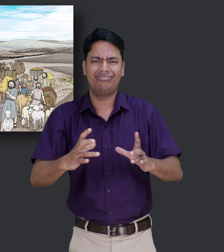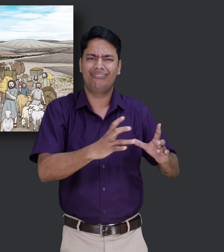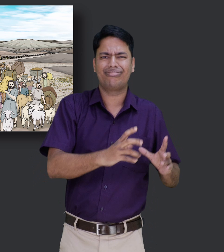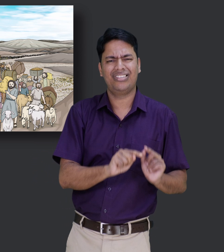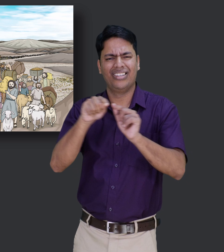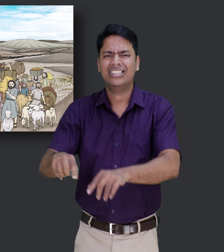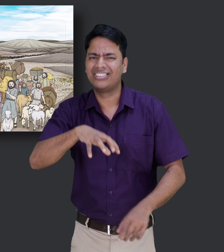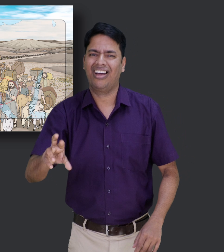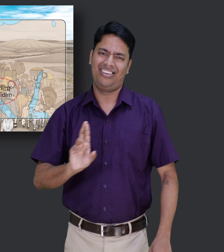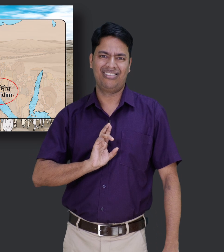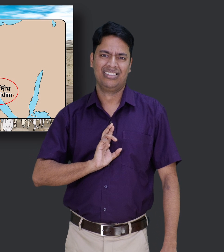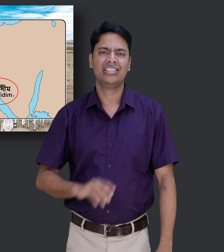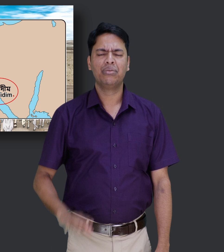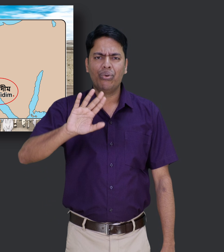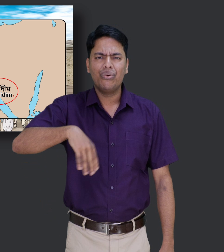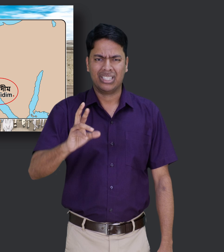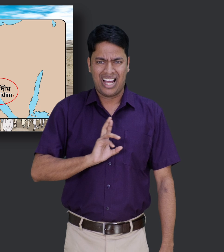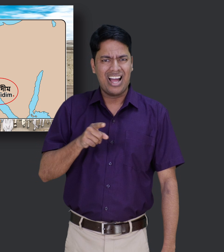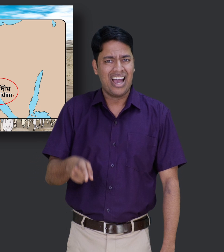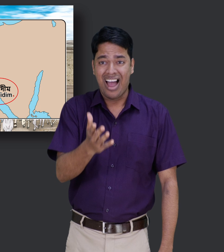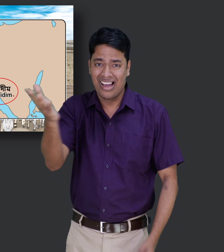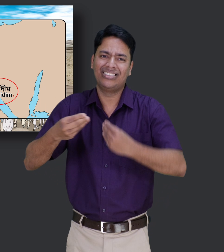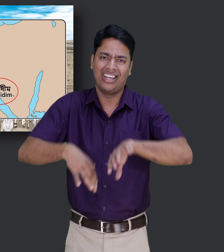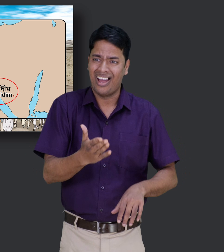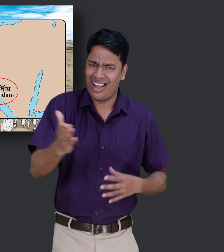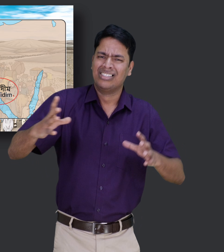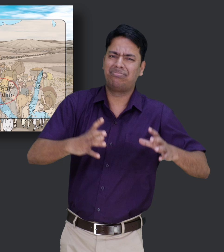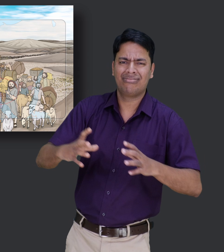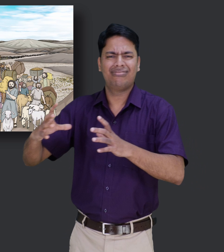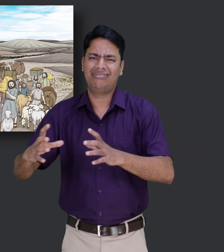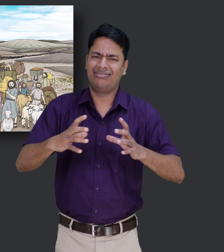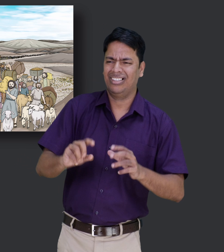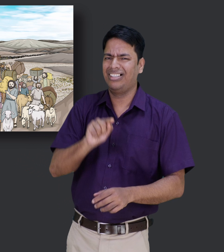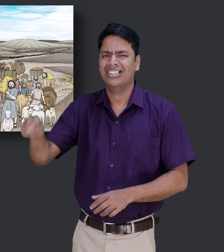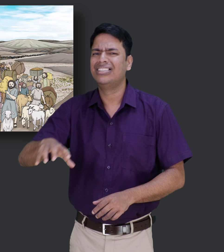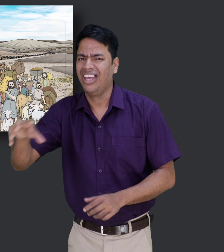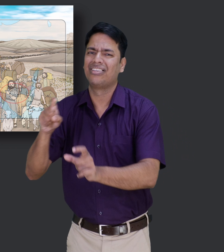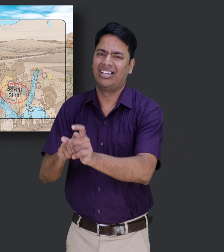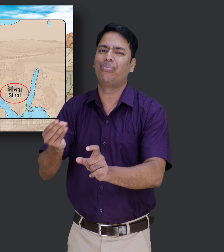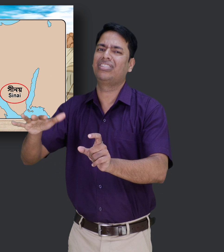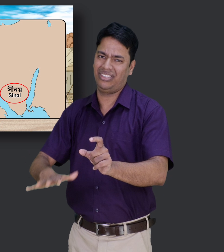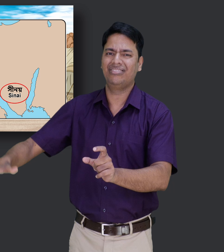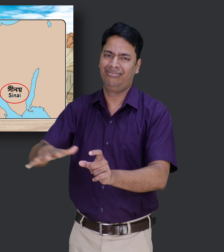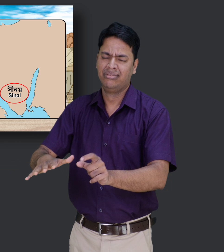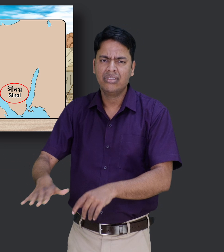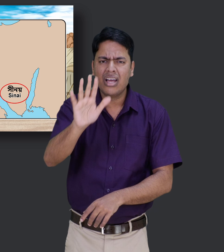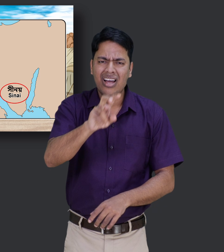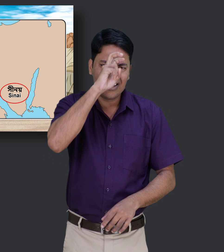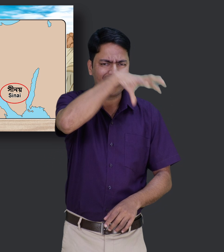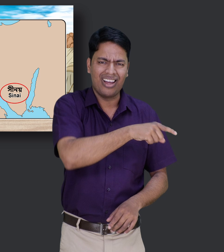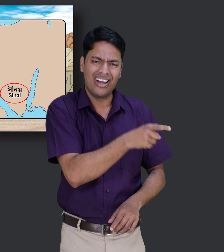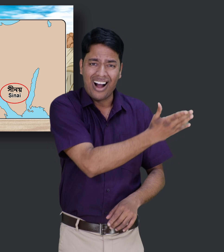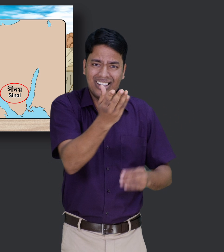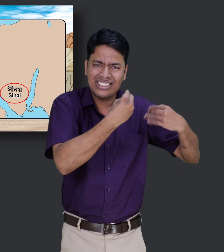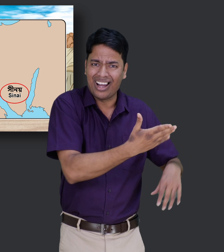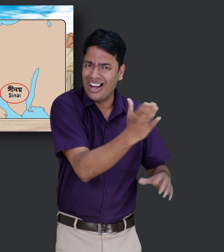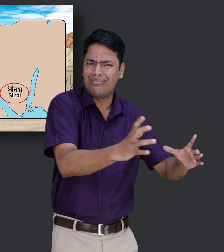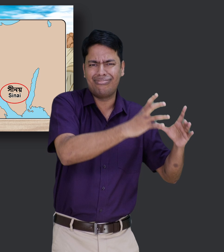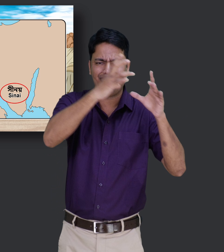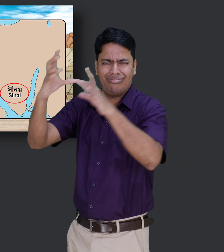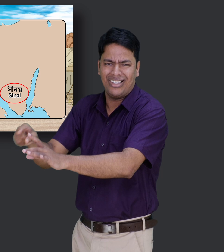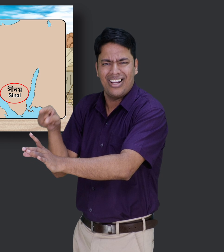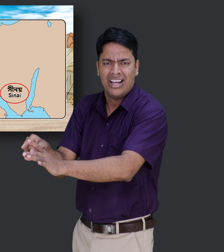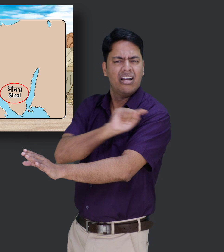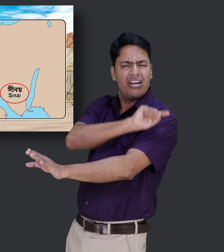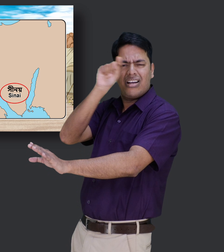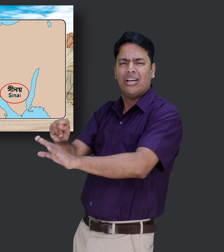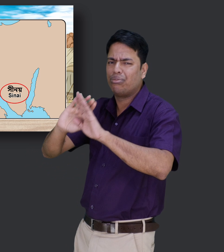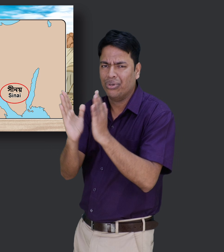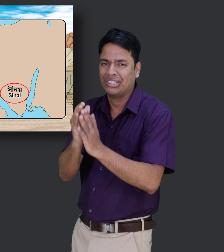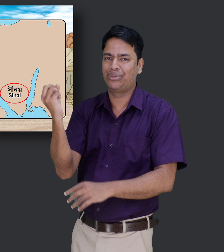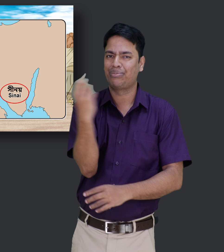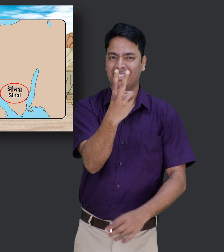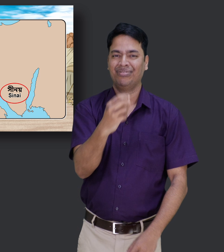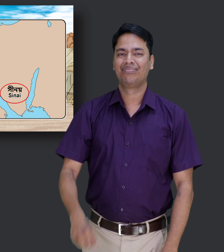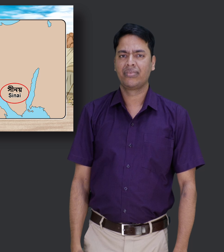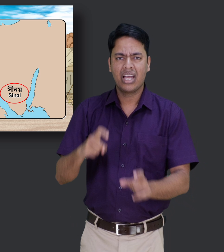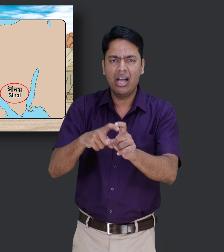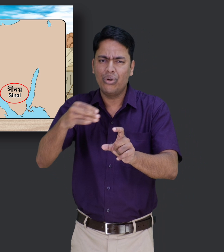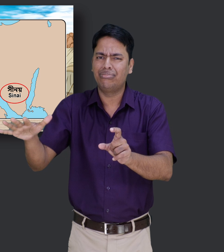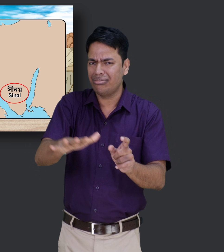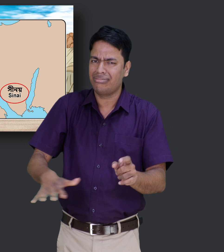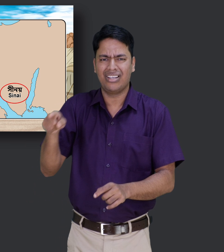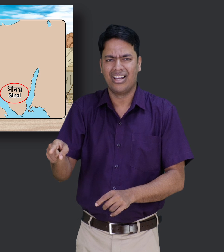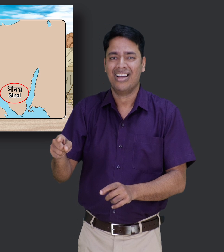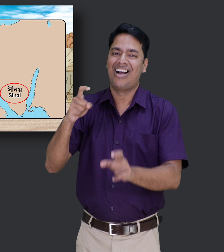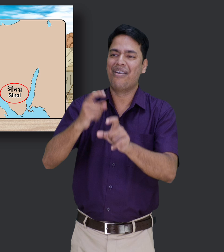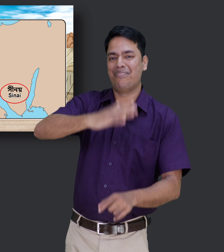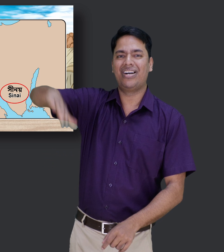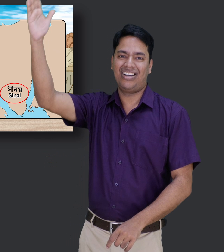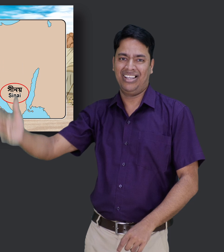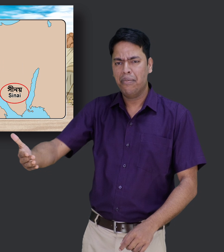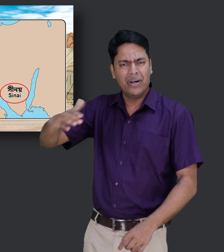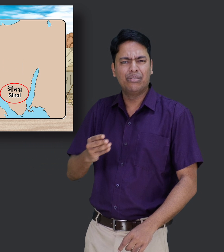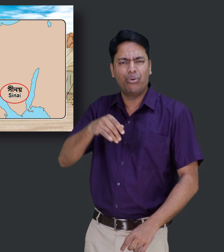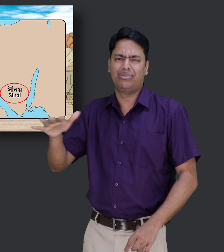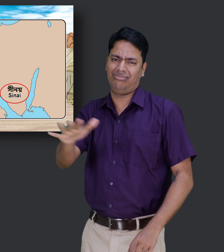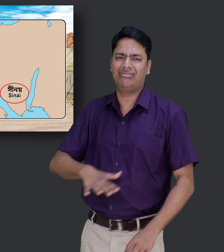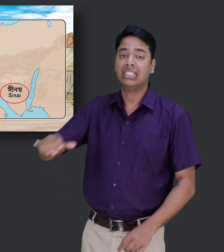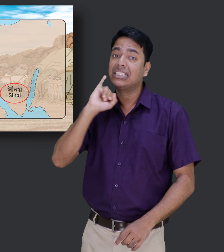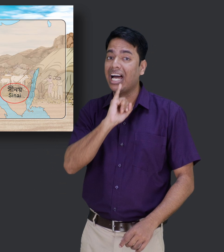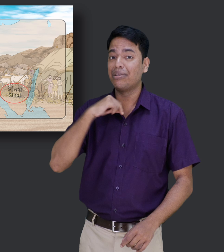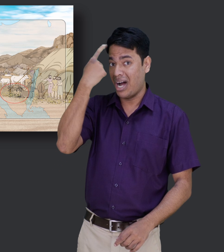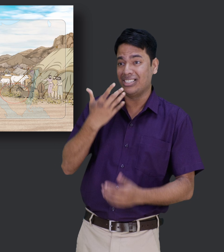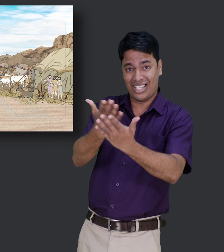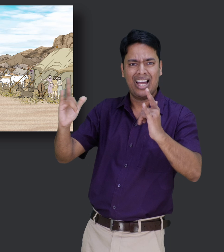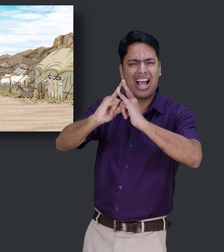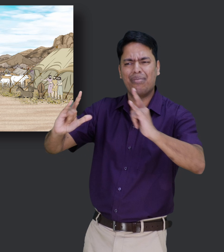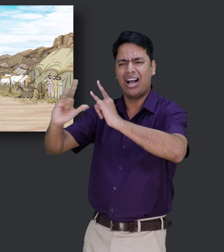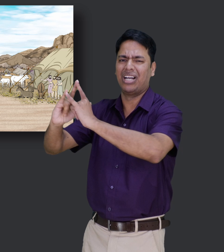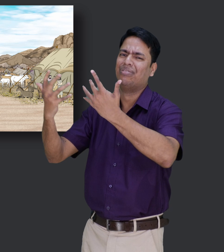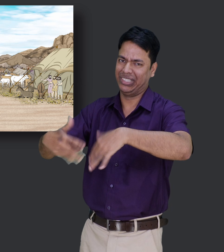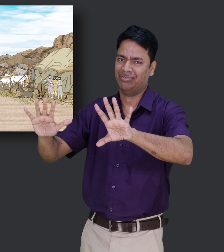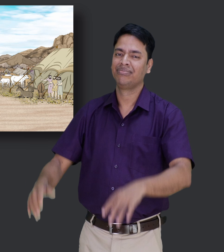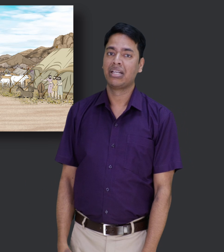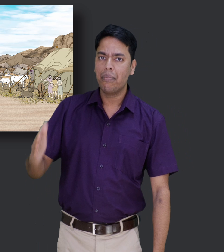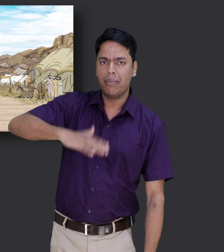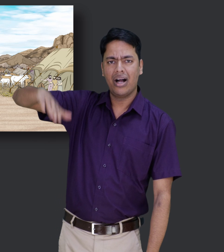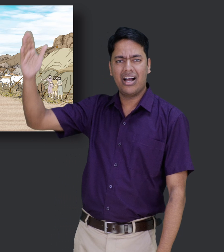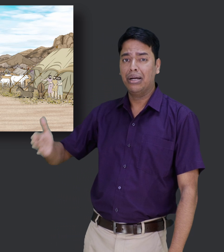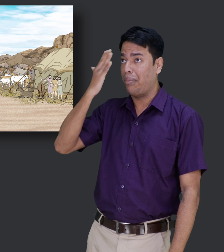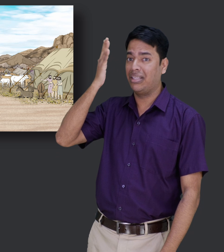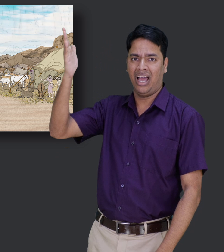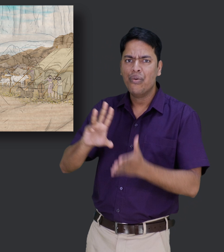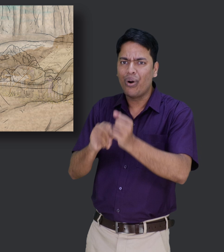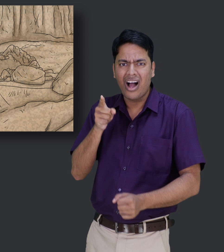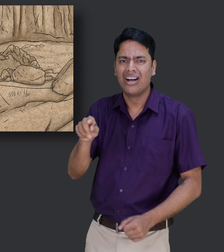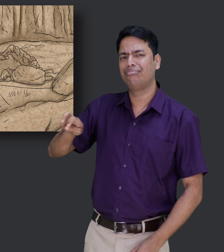After they had set out from Rephidim, they entered the Wilderness of Sinai, and Israel camped there in front of the mountain.